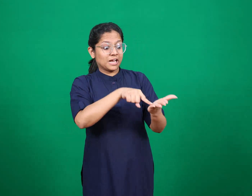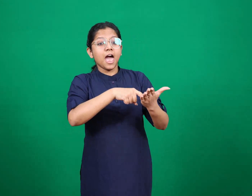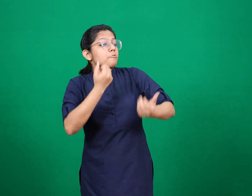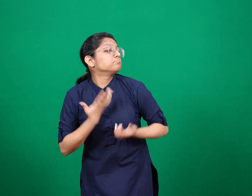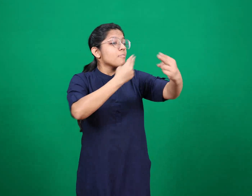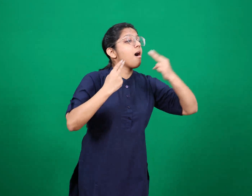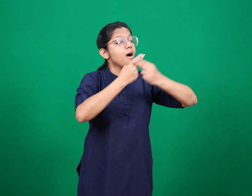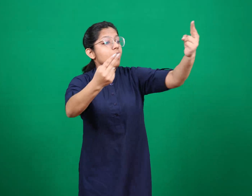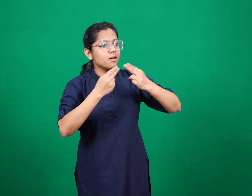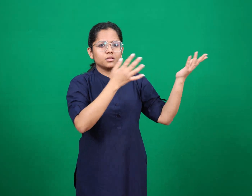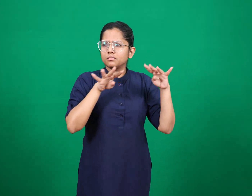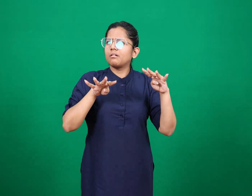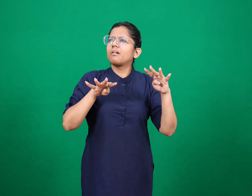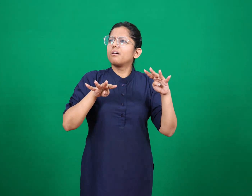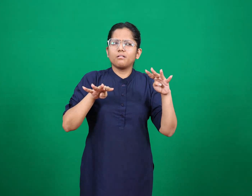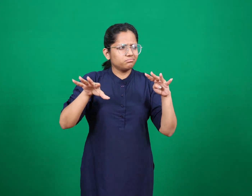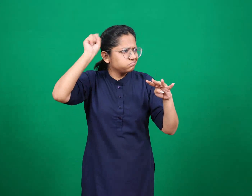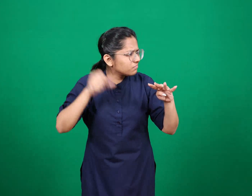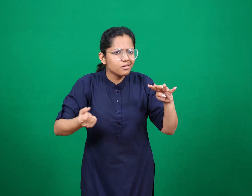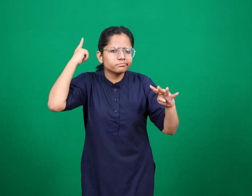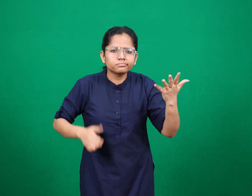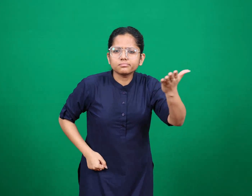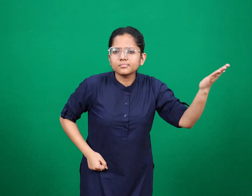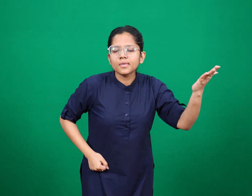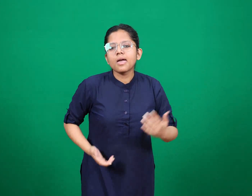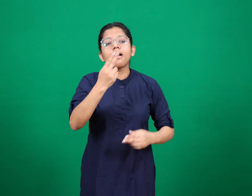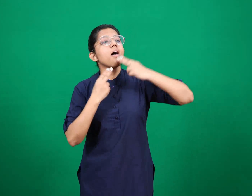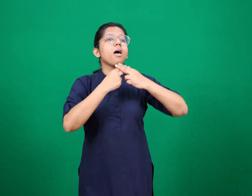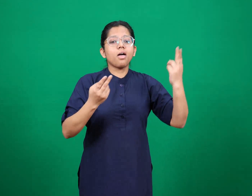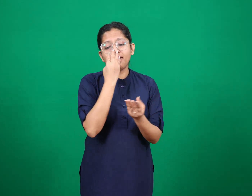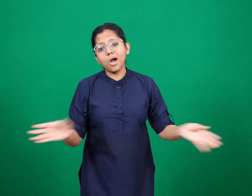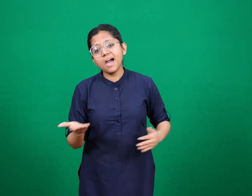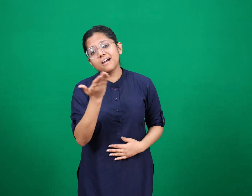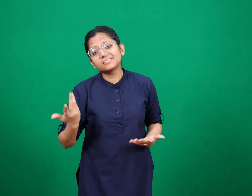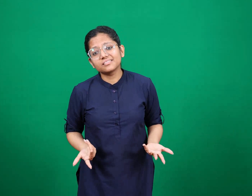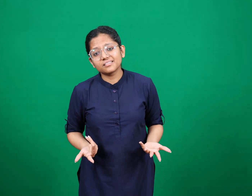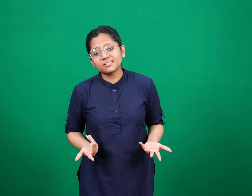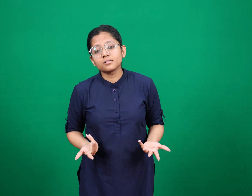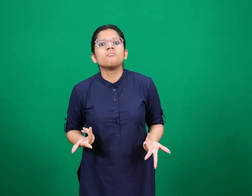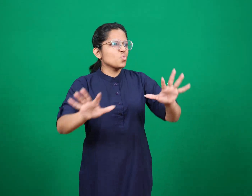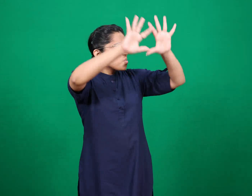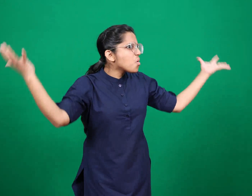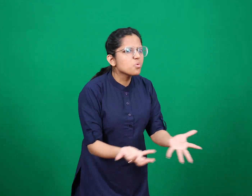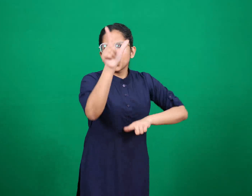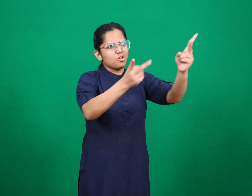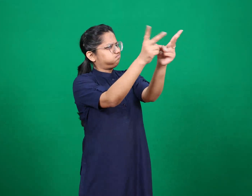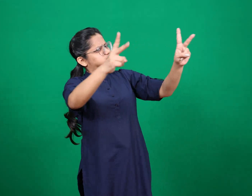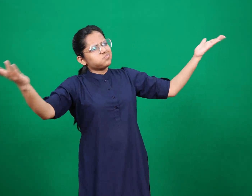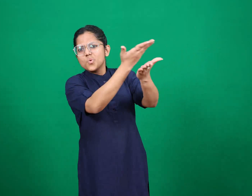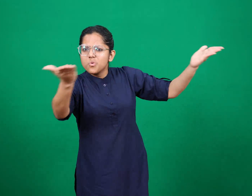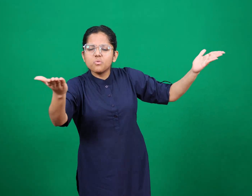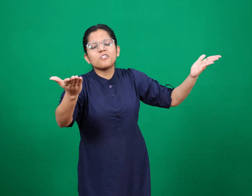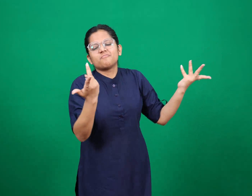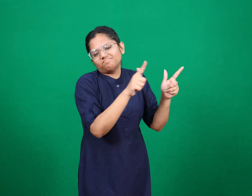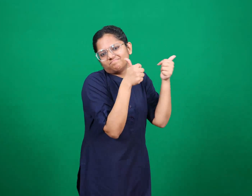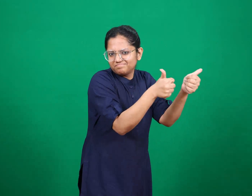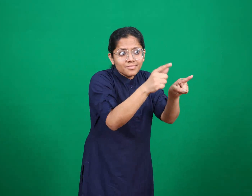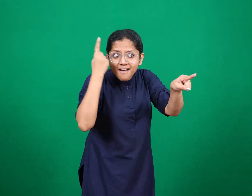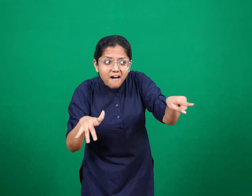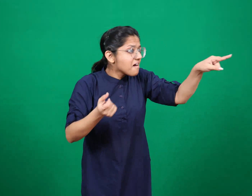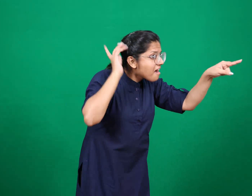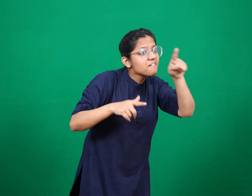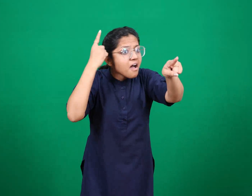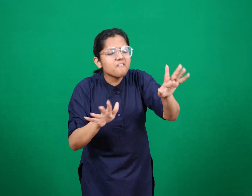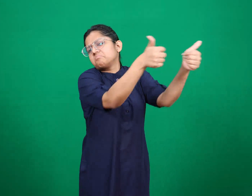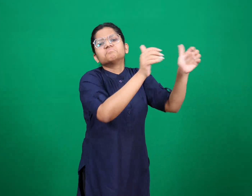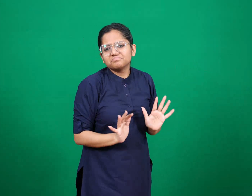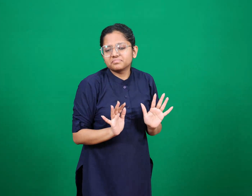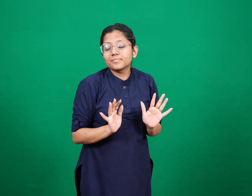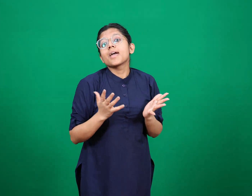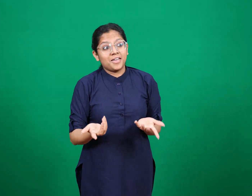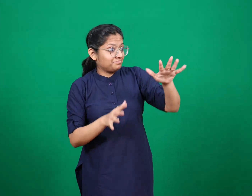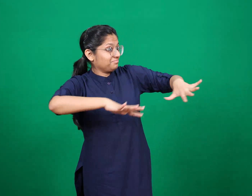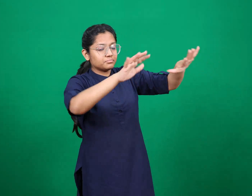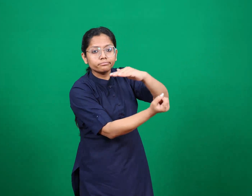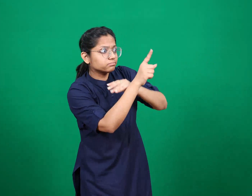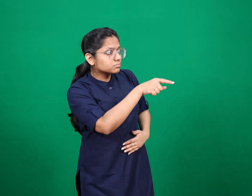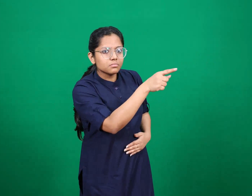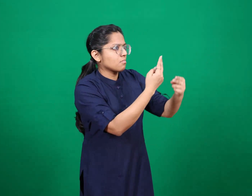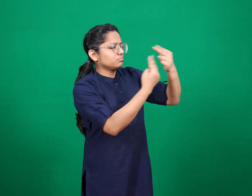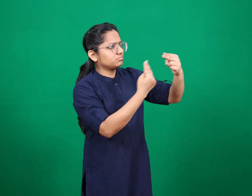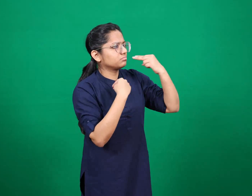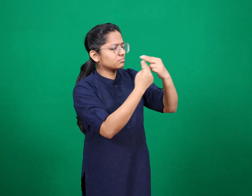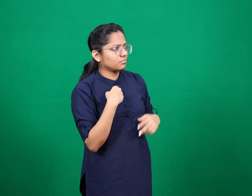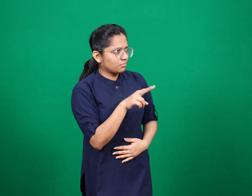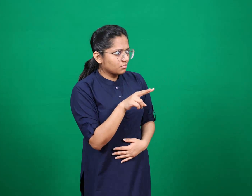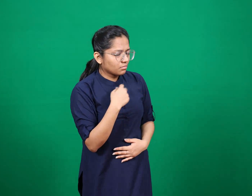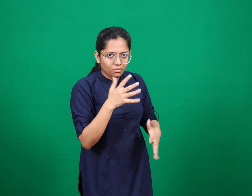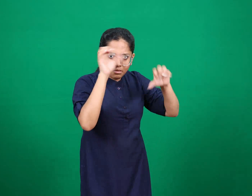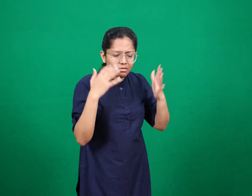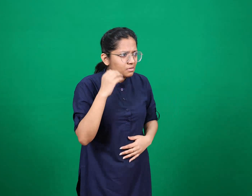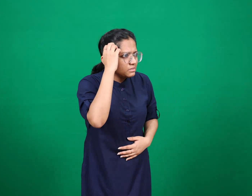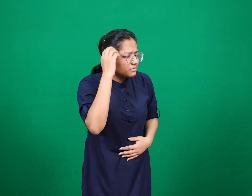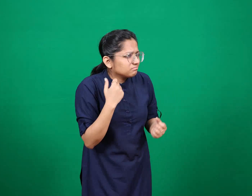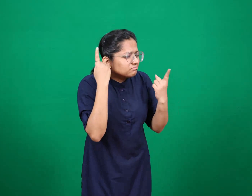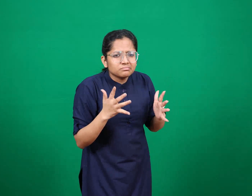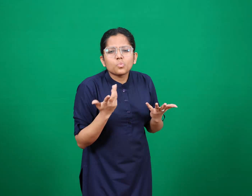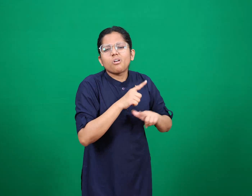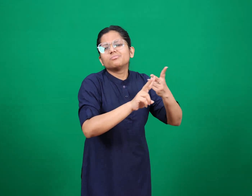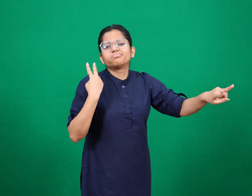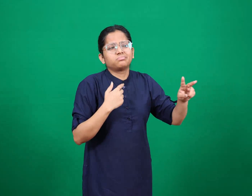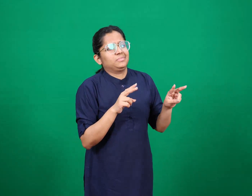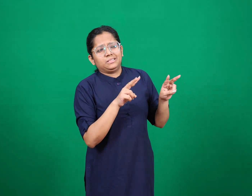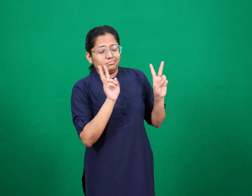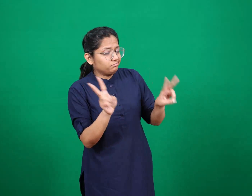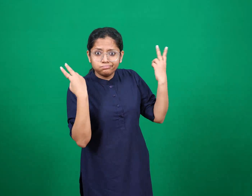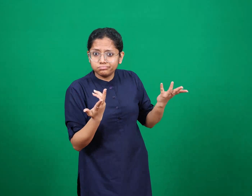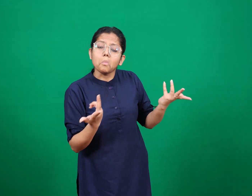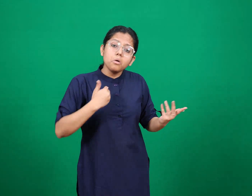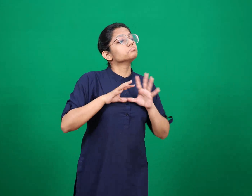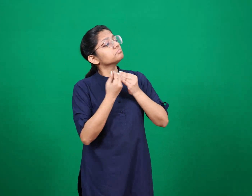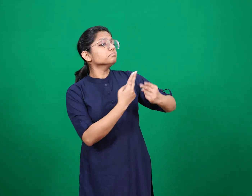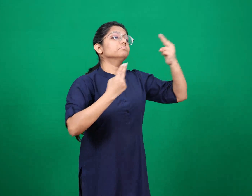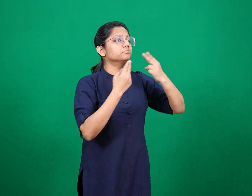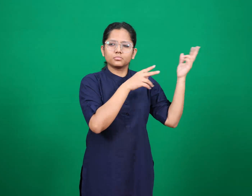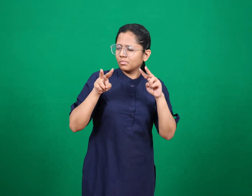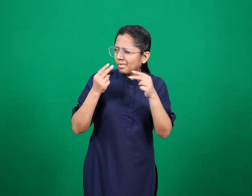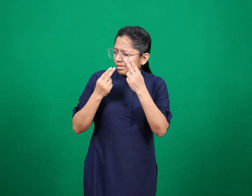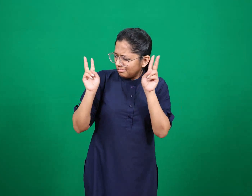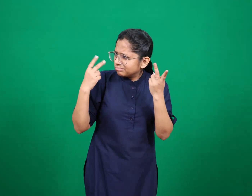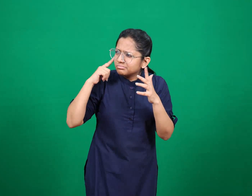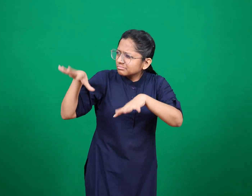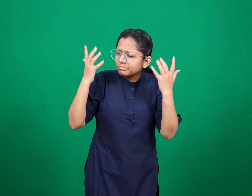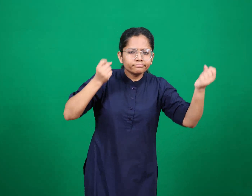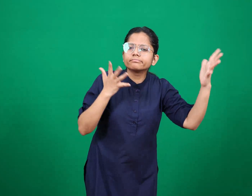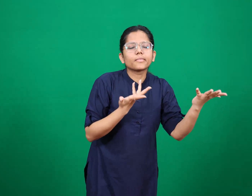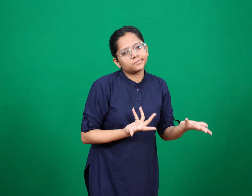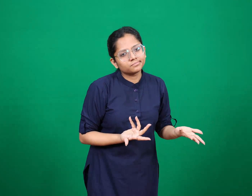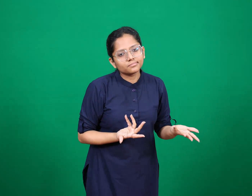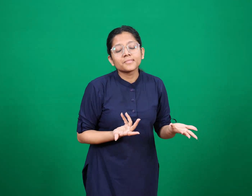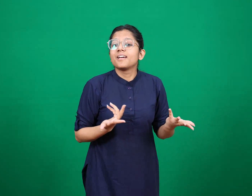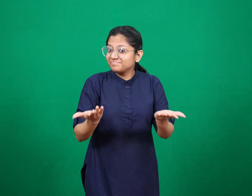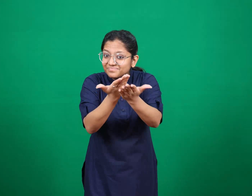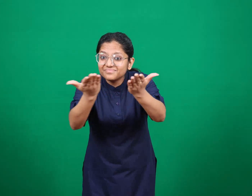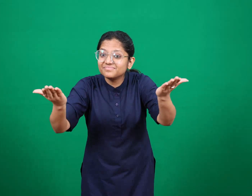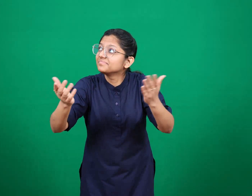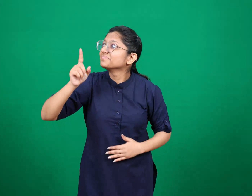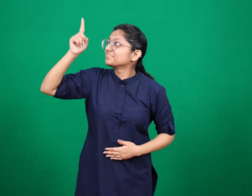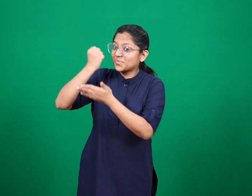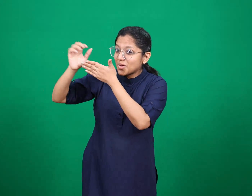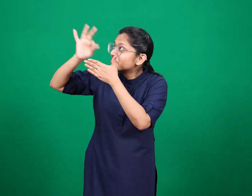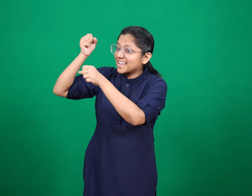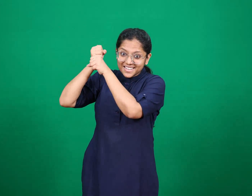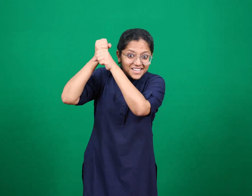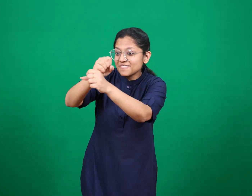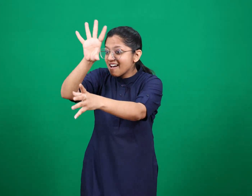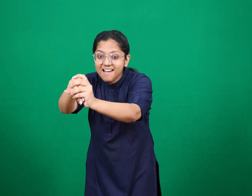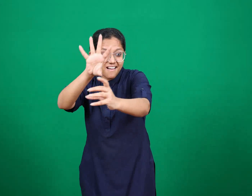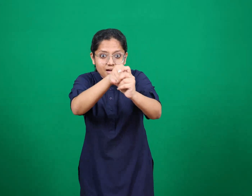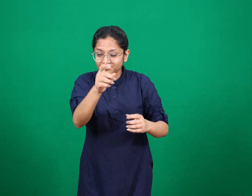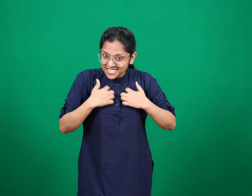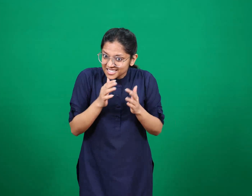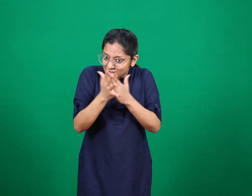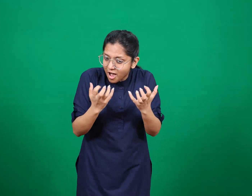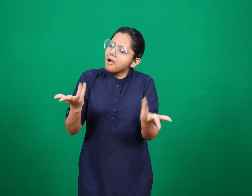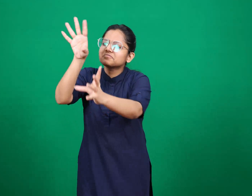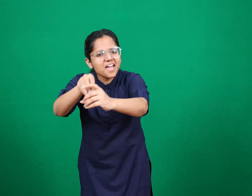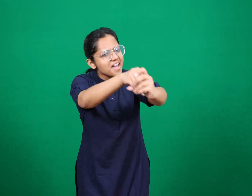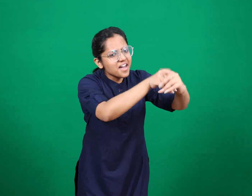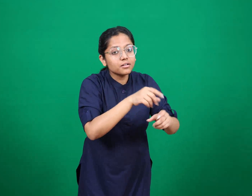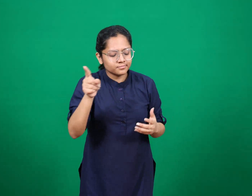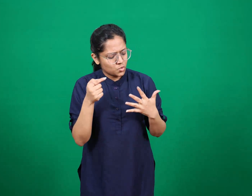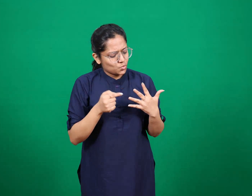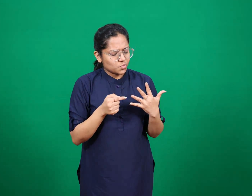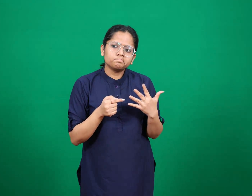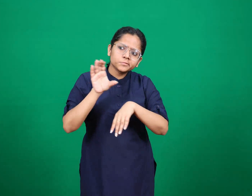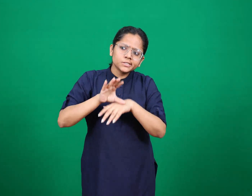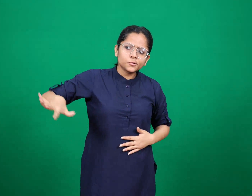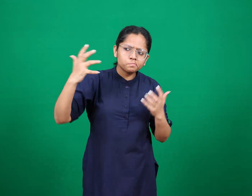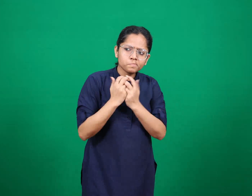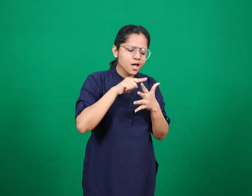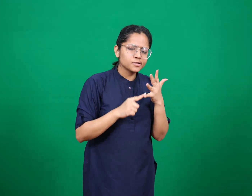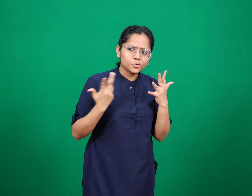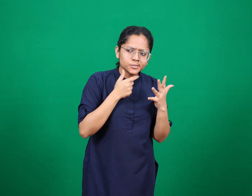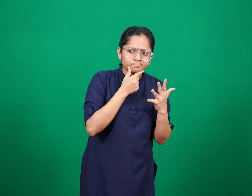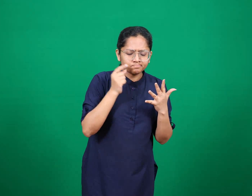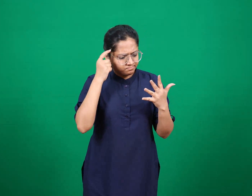Assuredly, there are many different languages in the world, yet none of them is without meaning. If, then, I do not know the meaning of someone's language, I am a foreigner to the speaker, and he is a foreigner to me. It is the same with you.